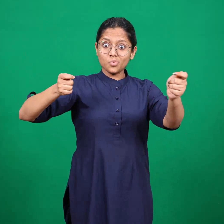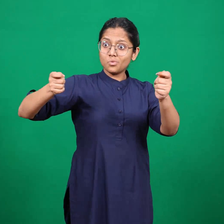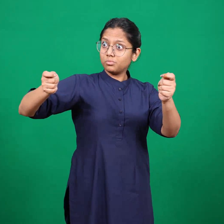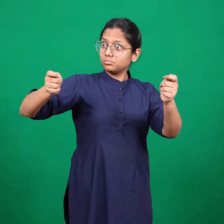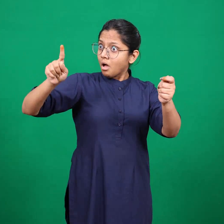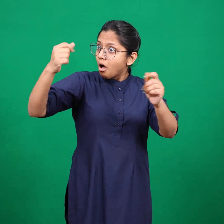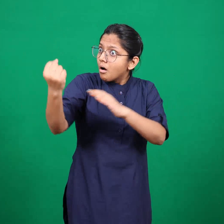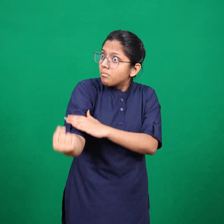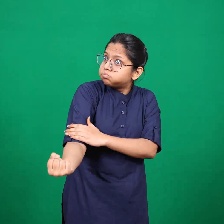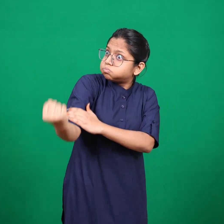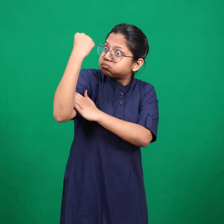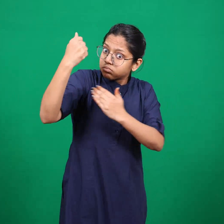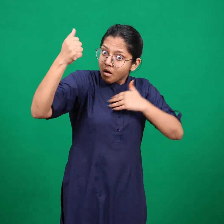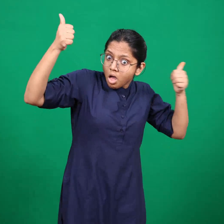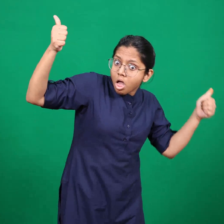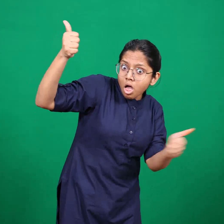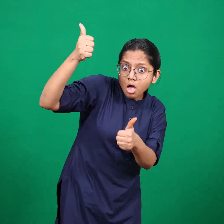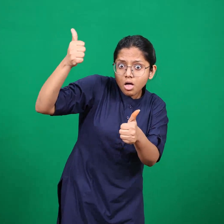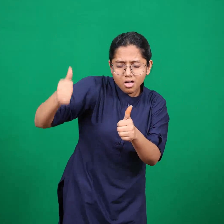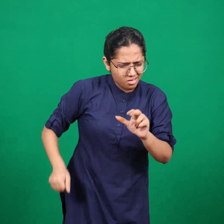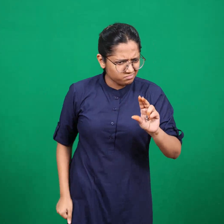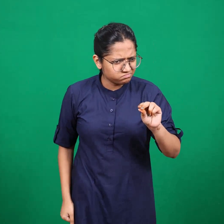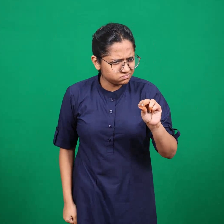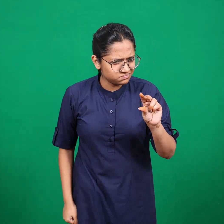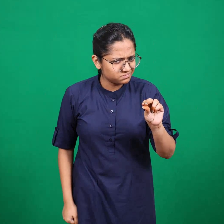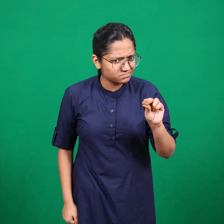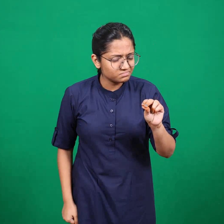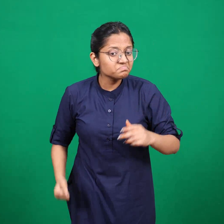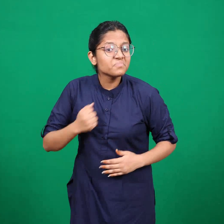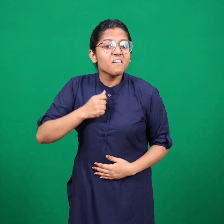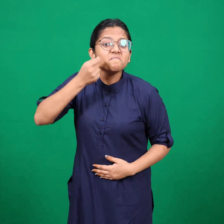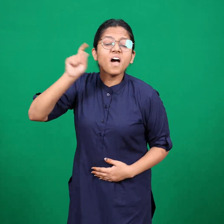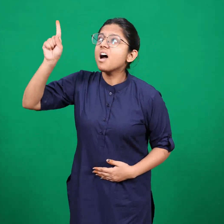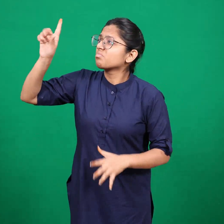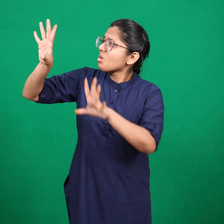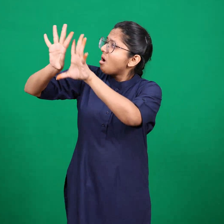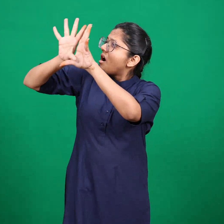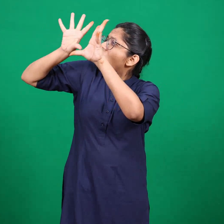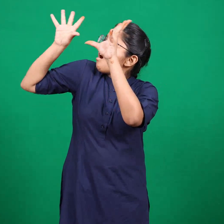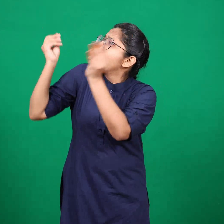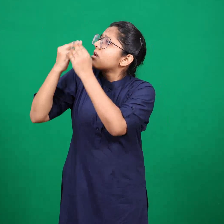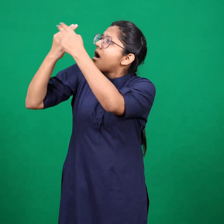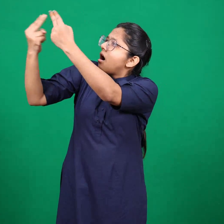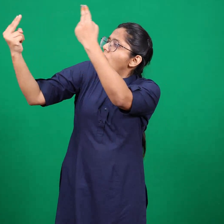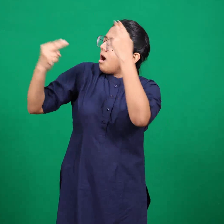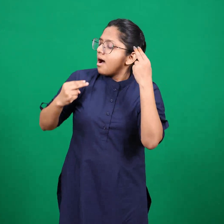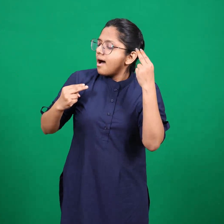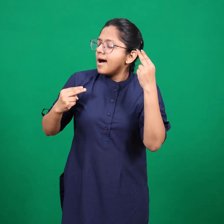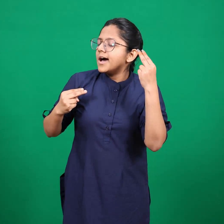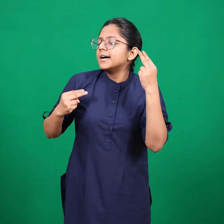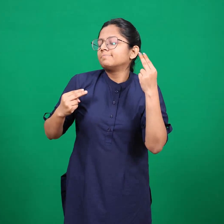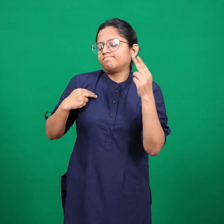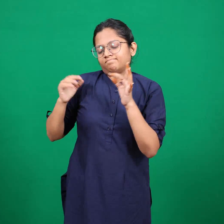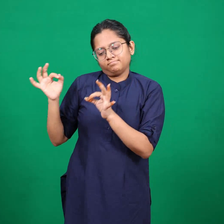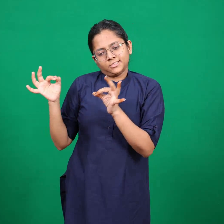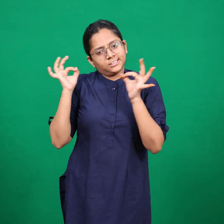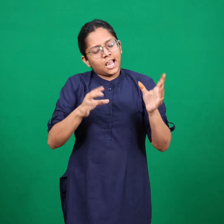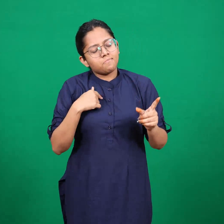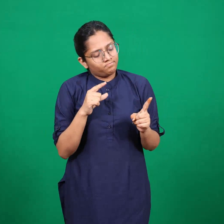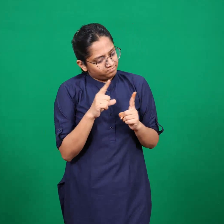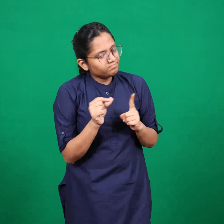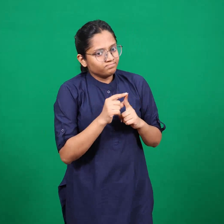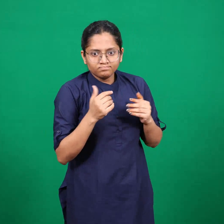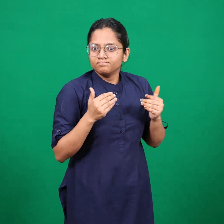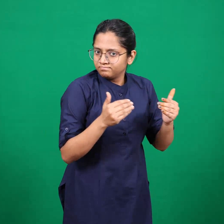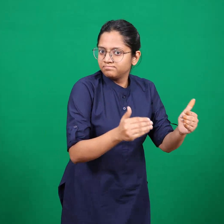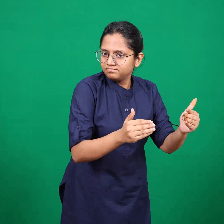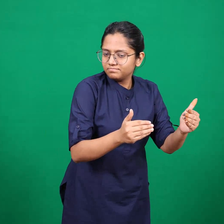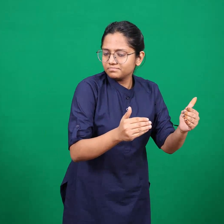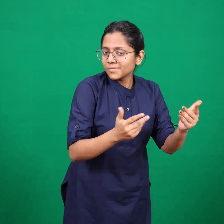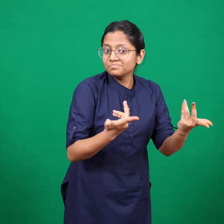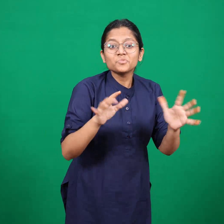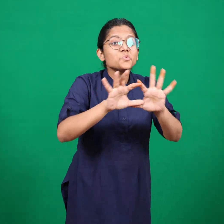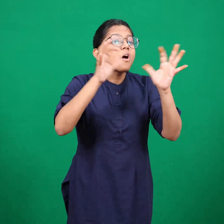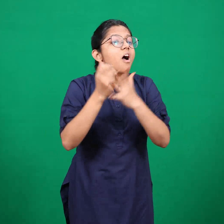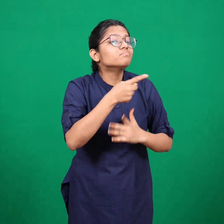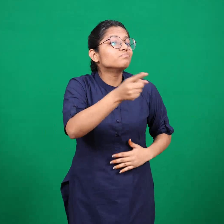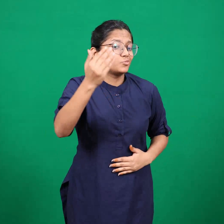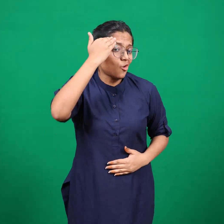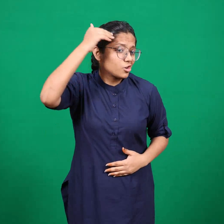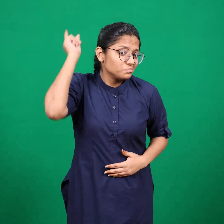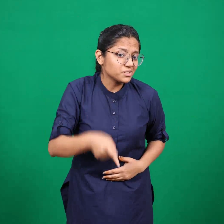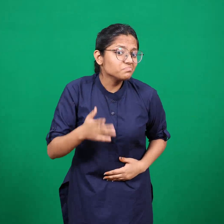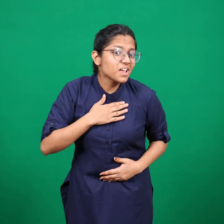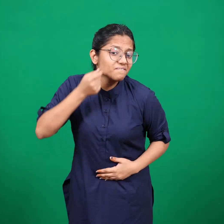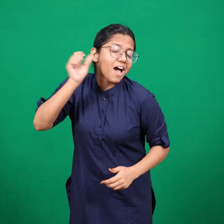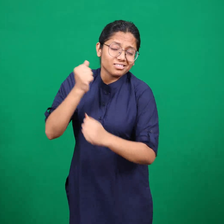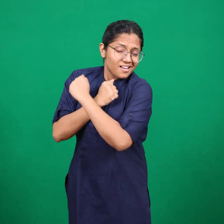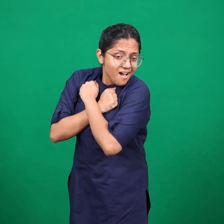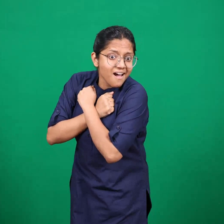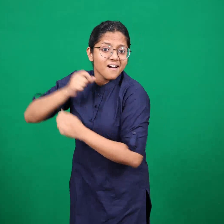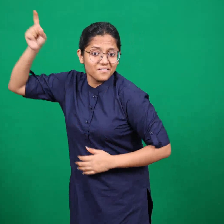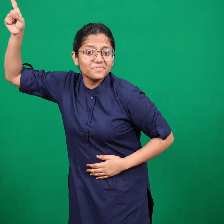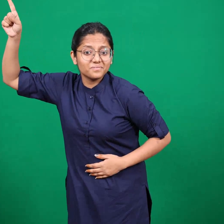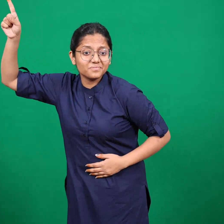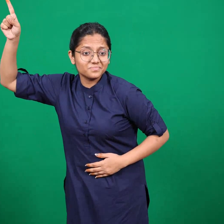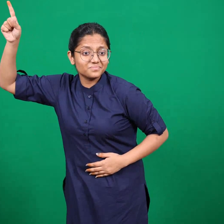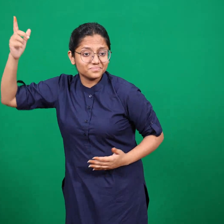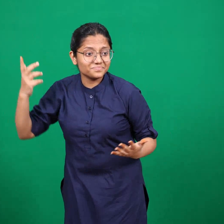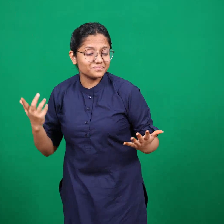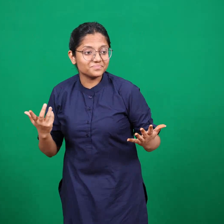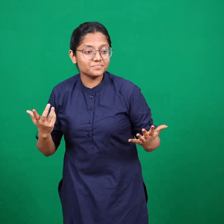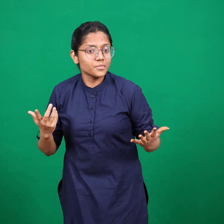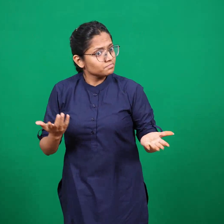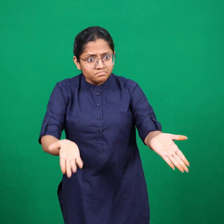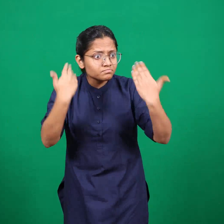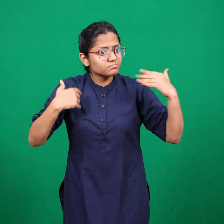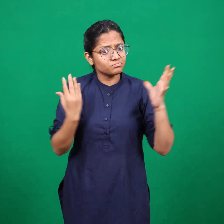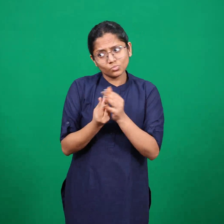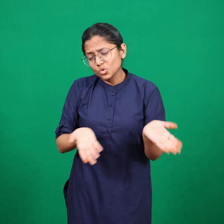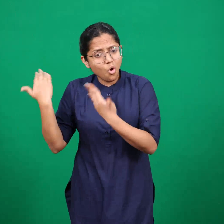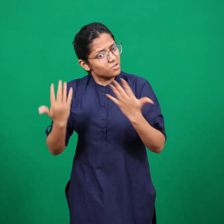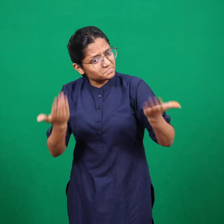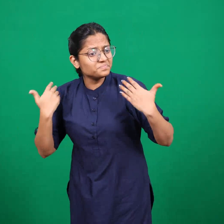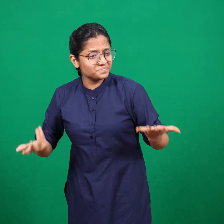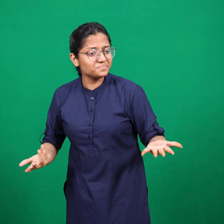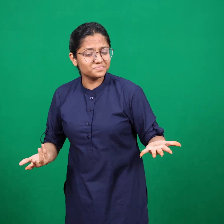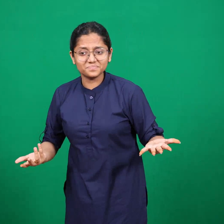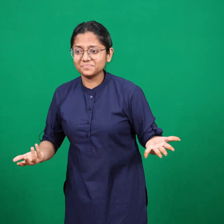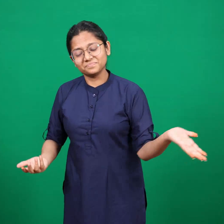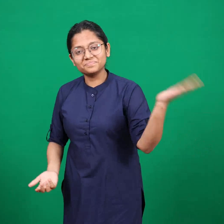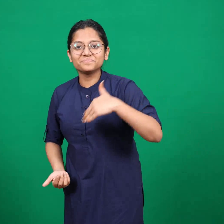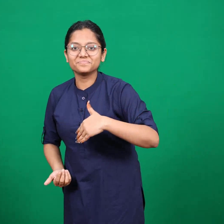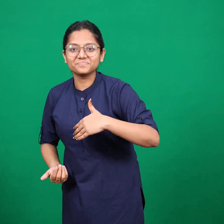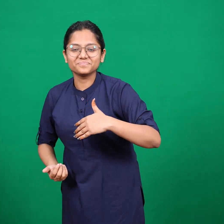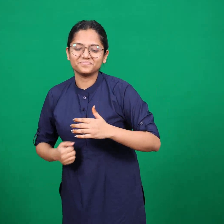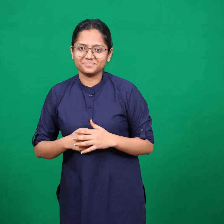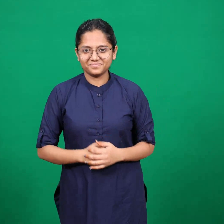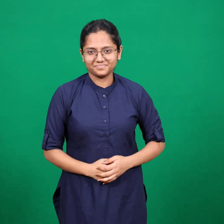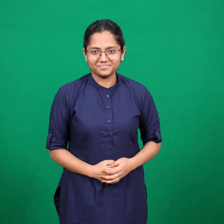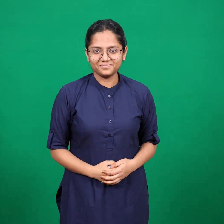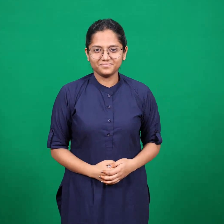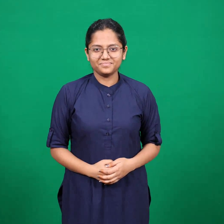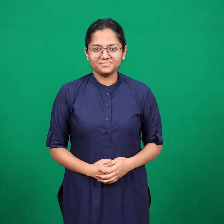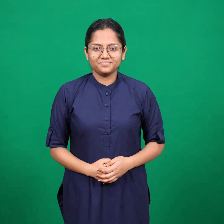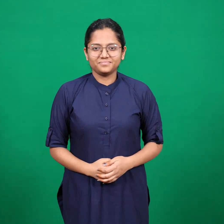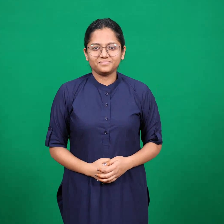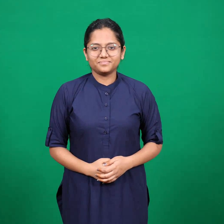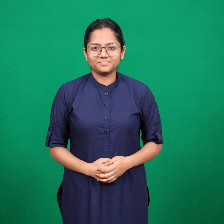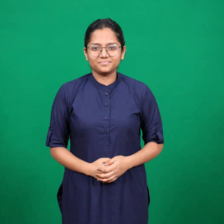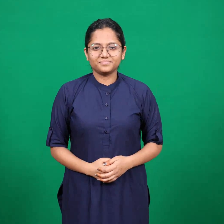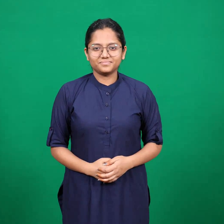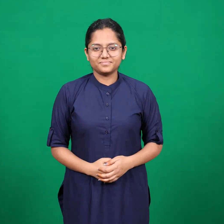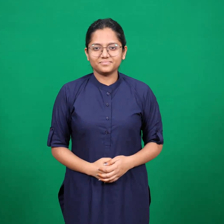But I do exactly what the Father has commanded Me, so that the world may know that I love the Father. Get up! Let us go on from here.